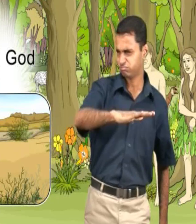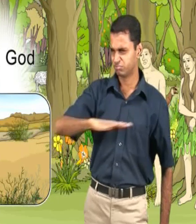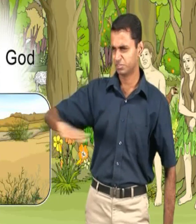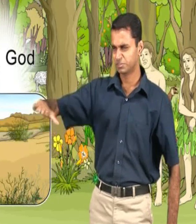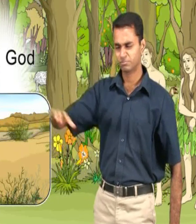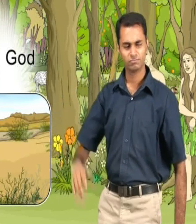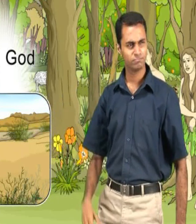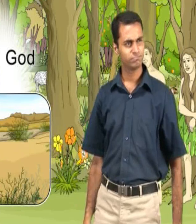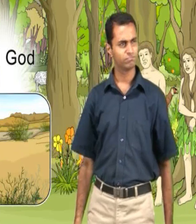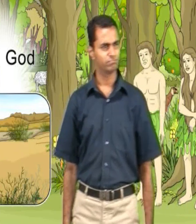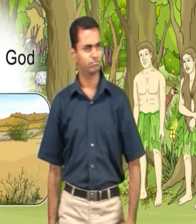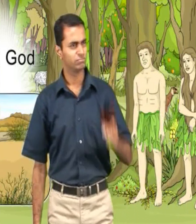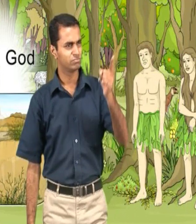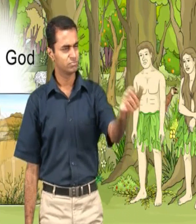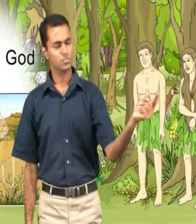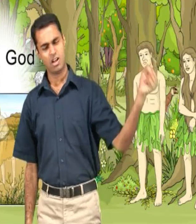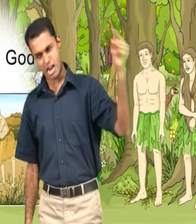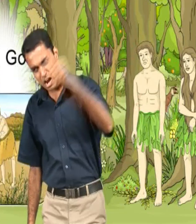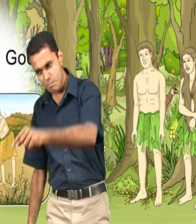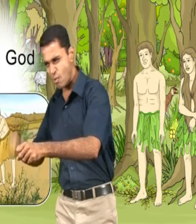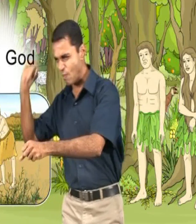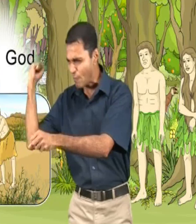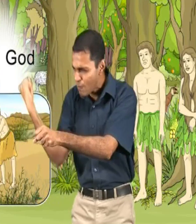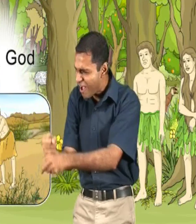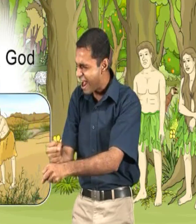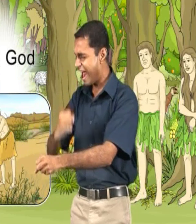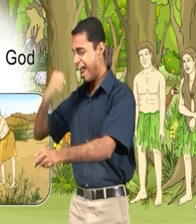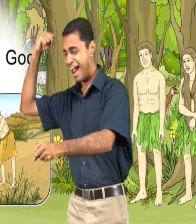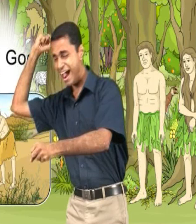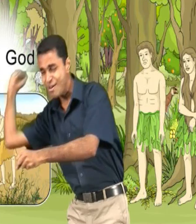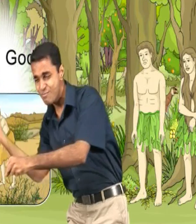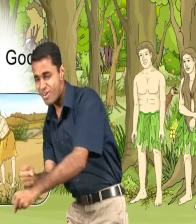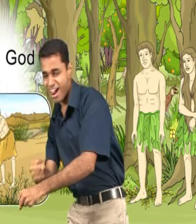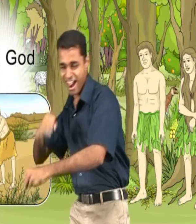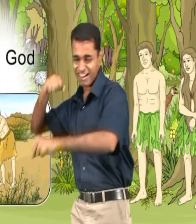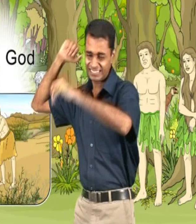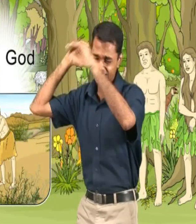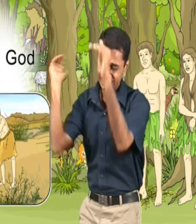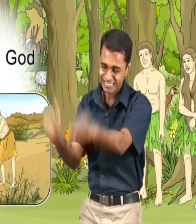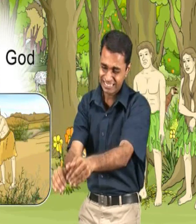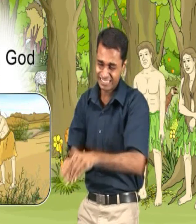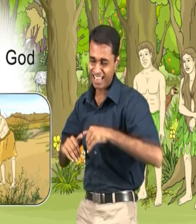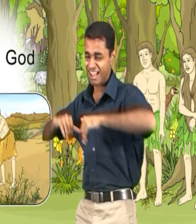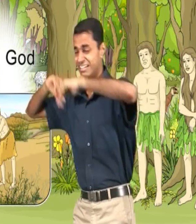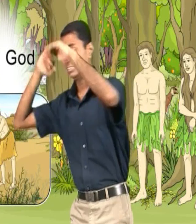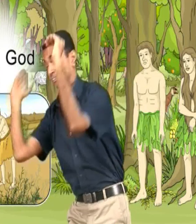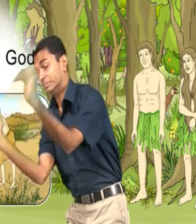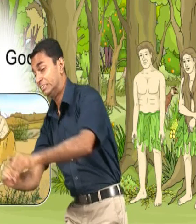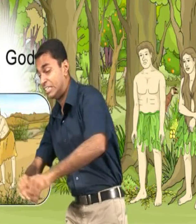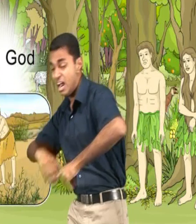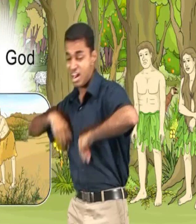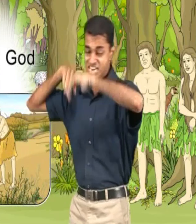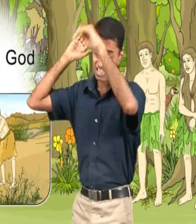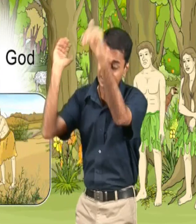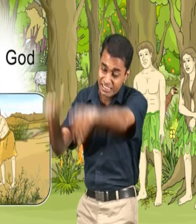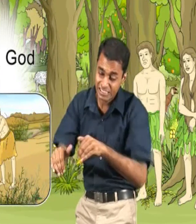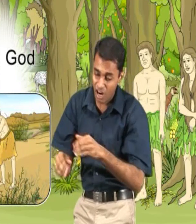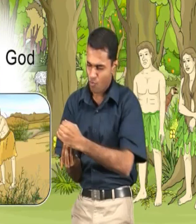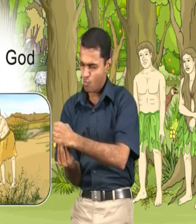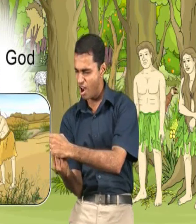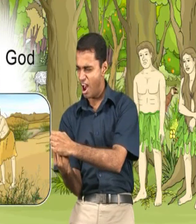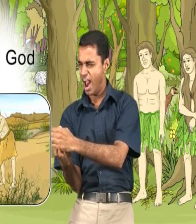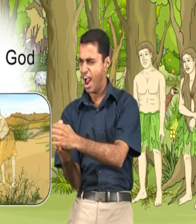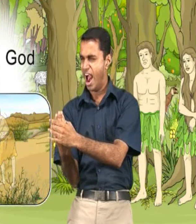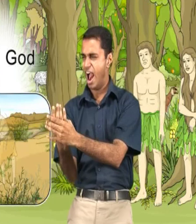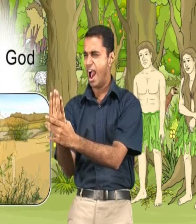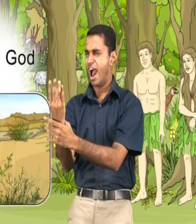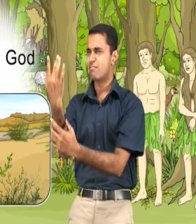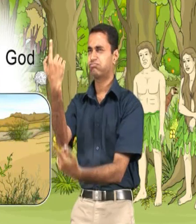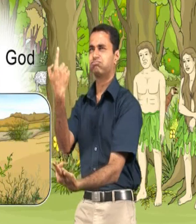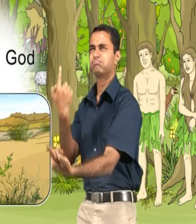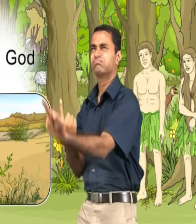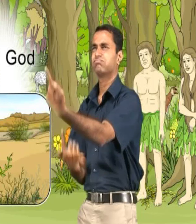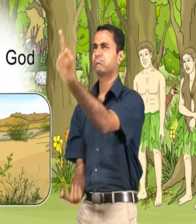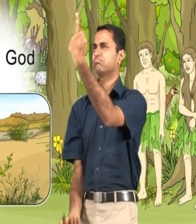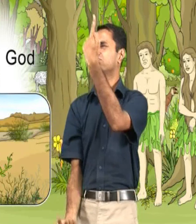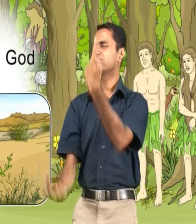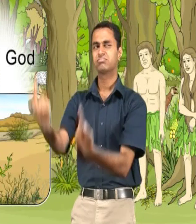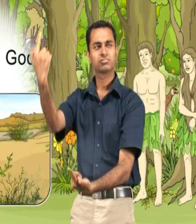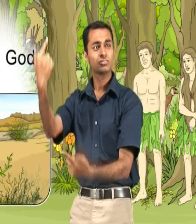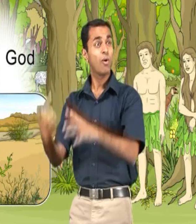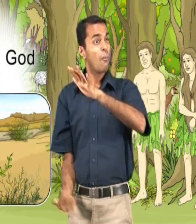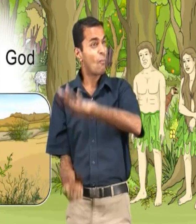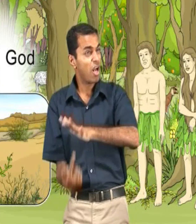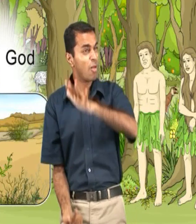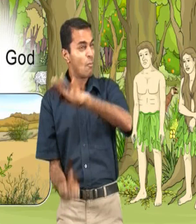through toil you will eat of it all the days of your life.